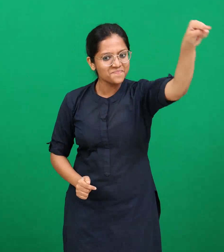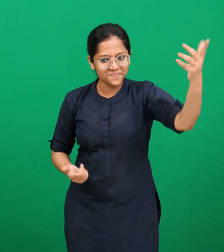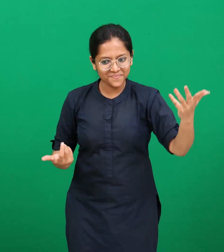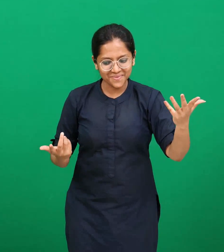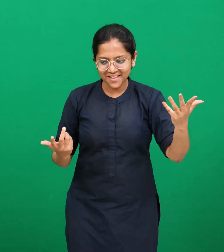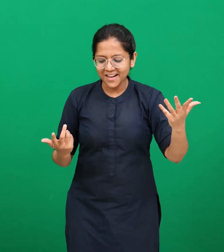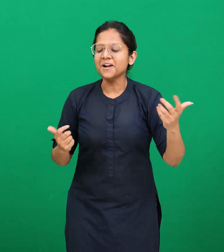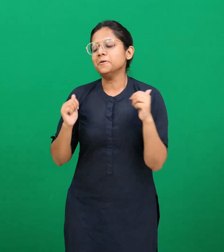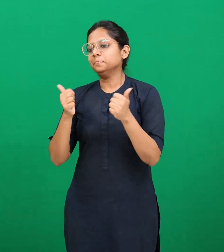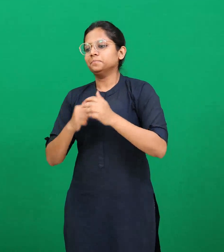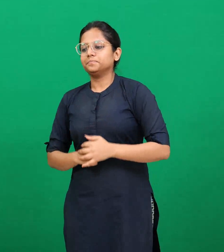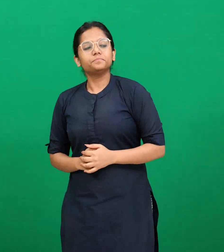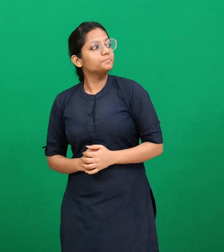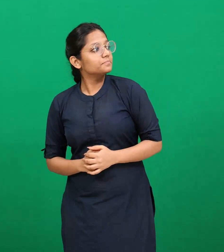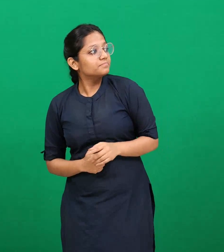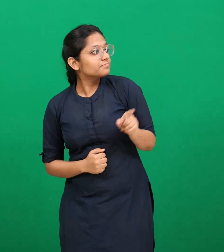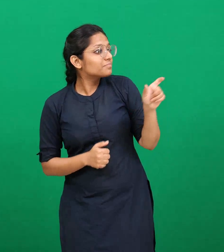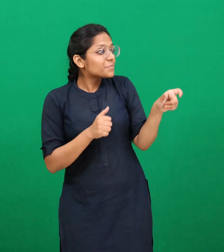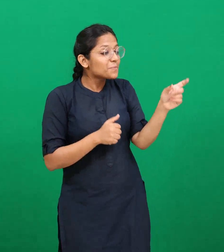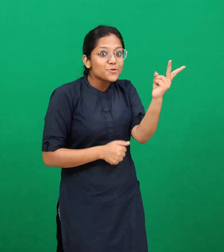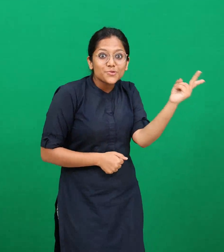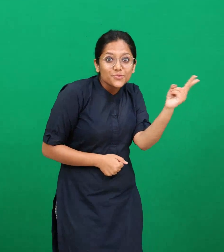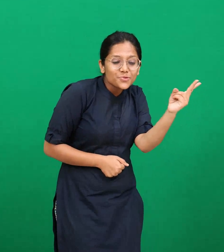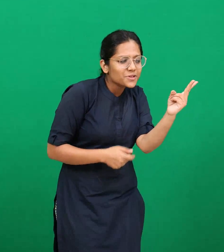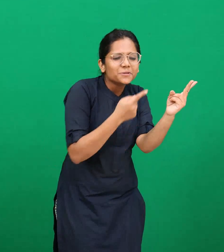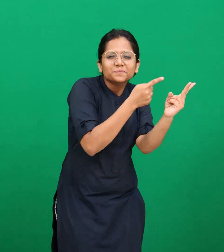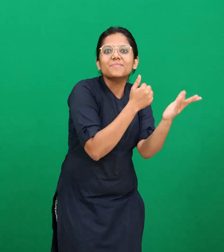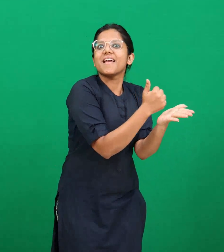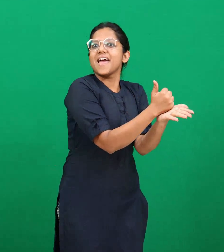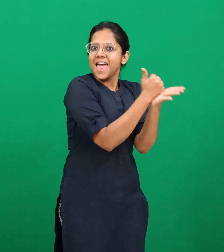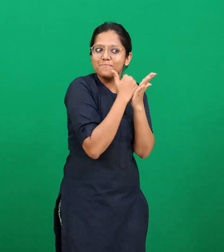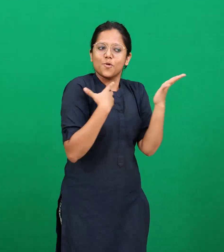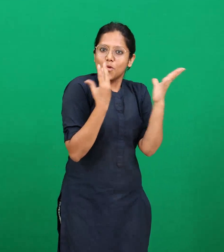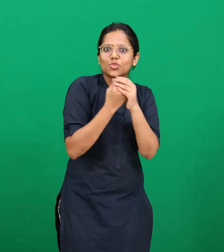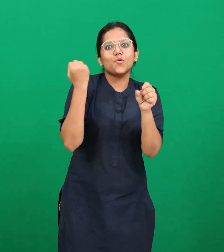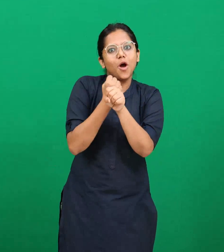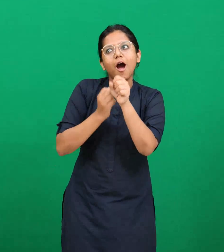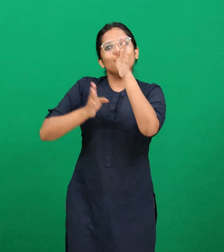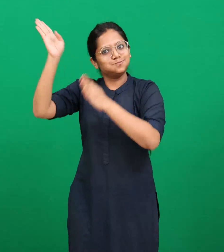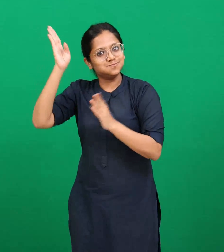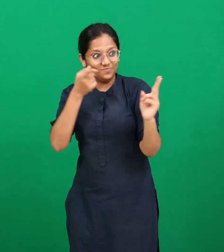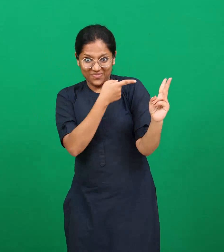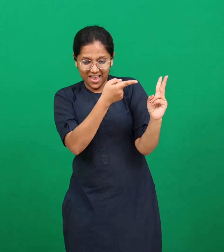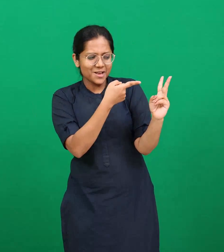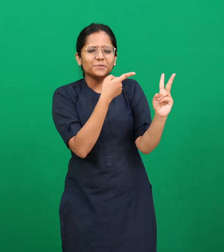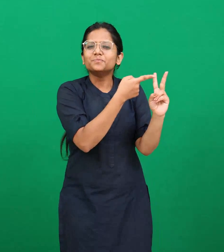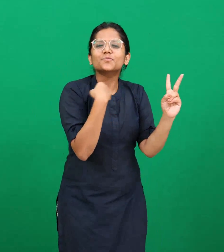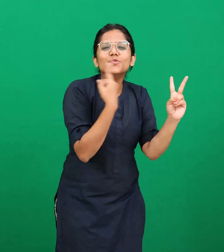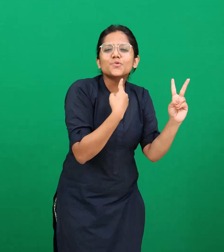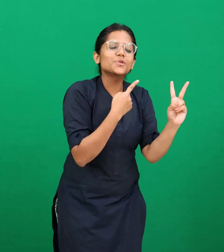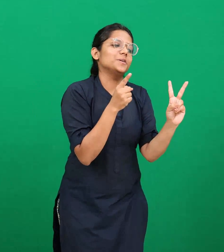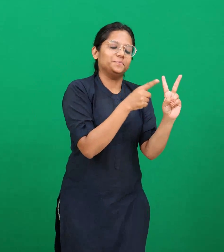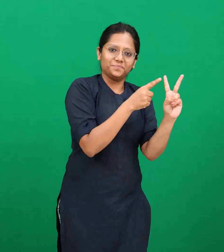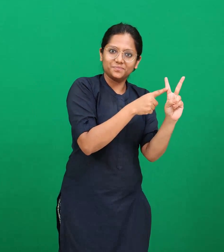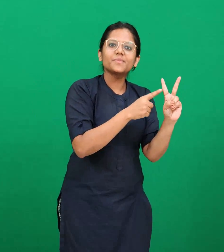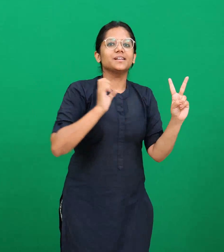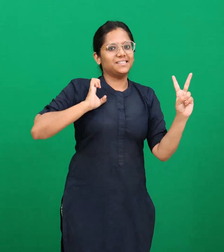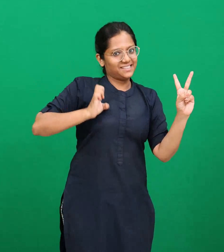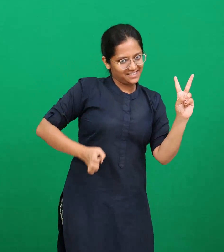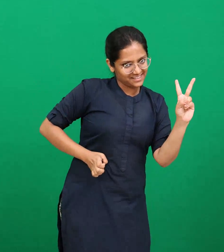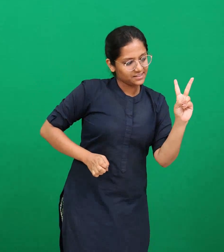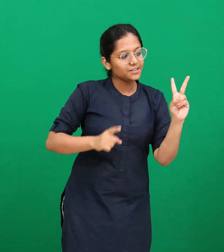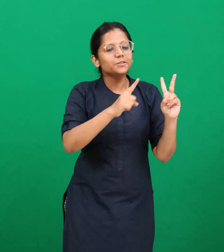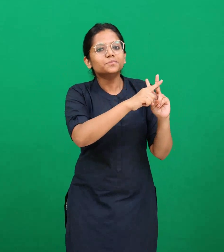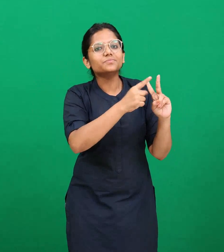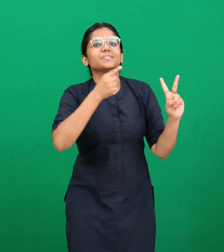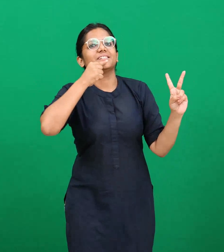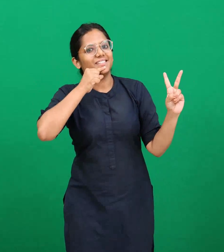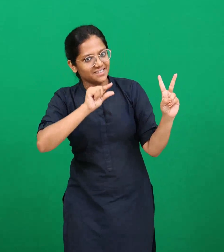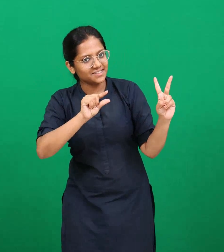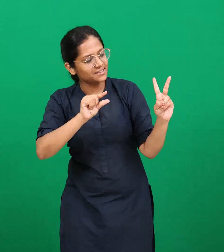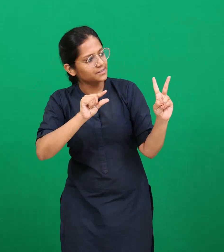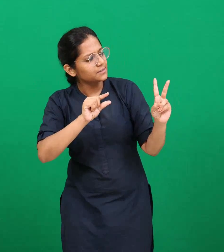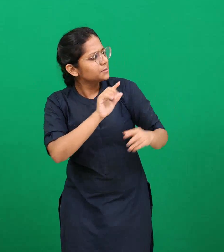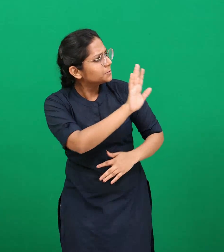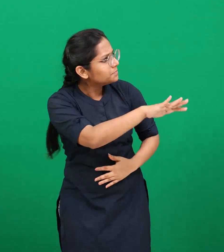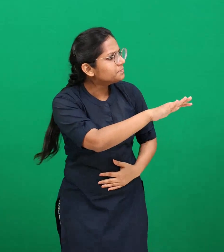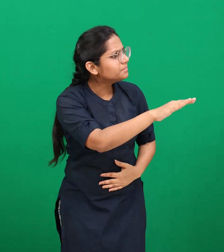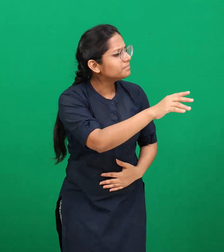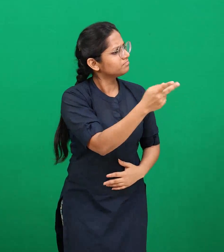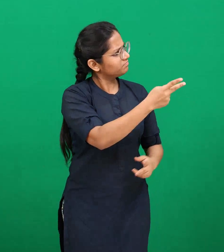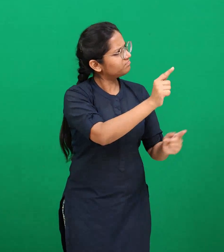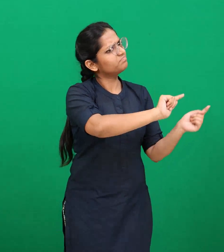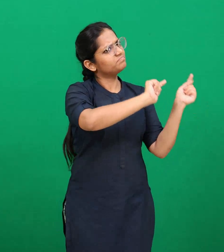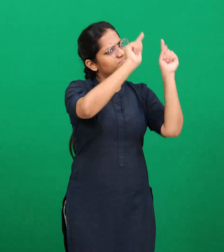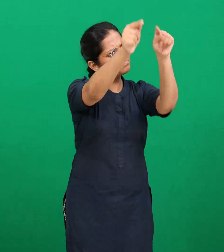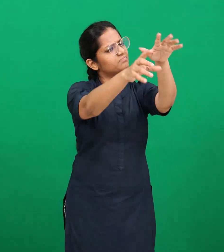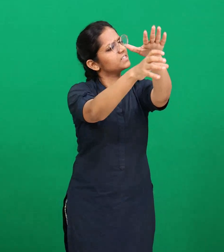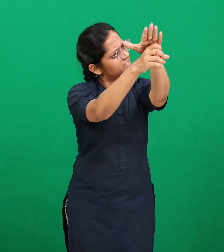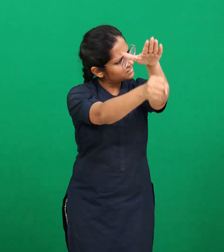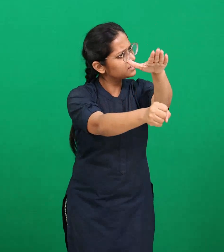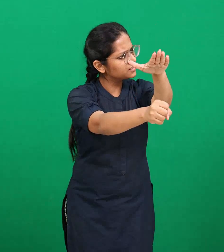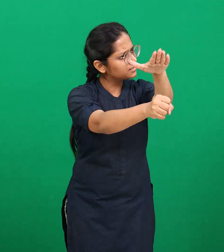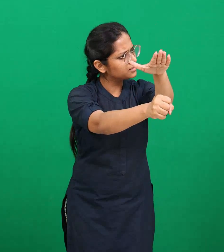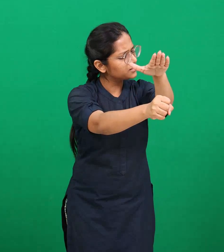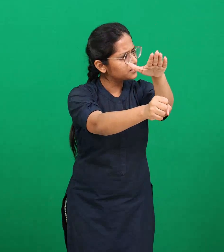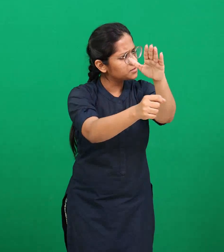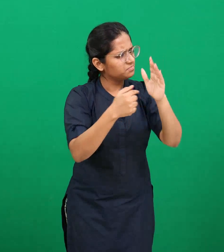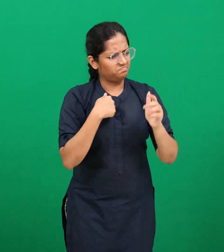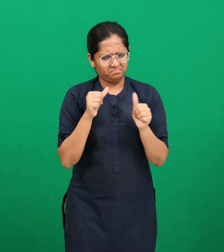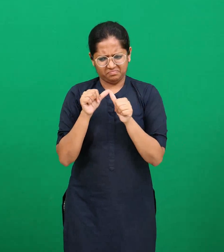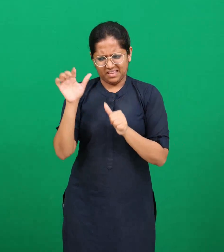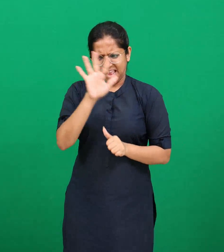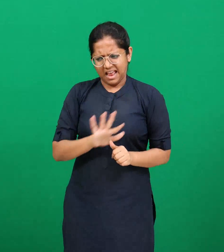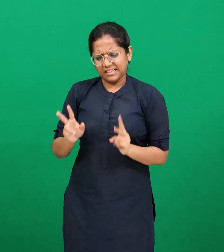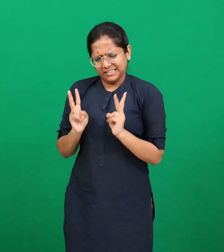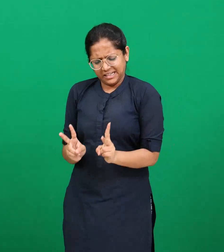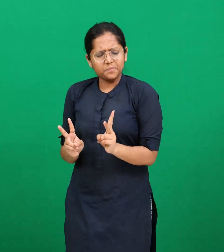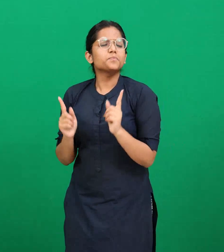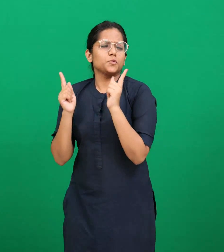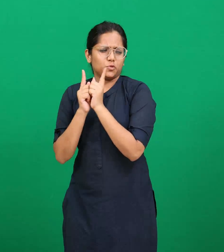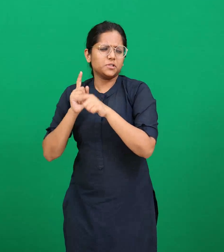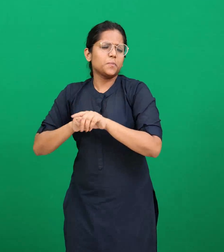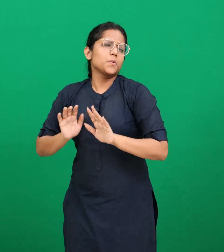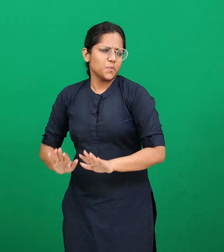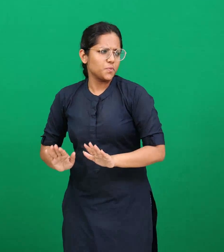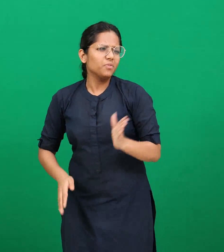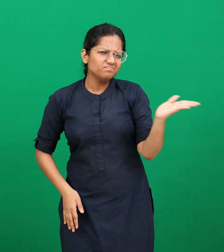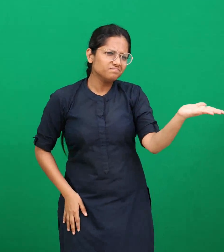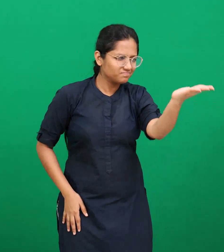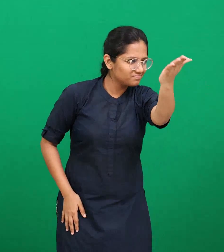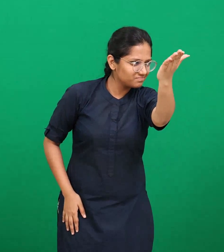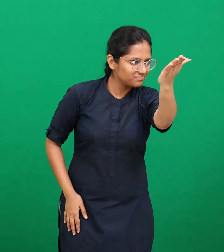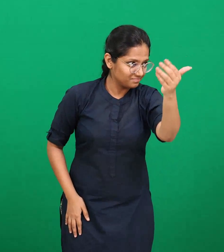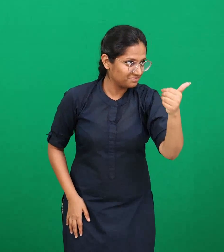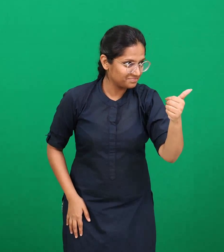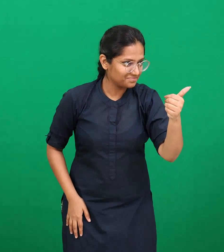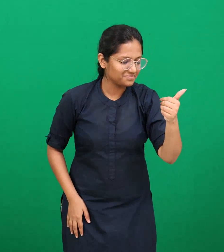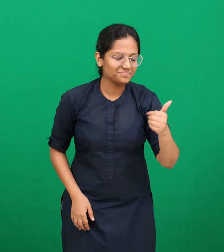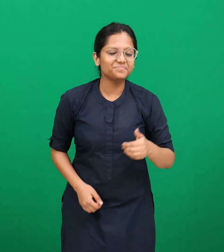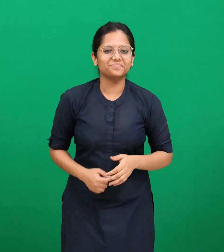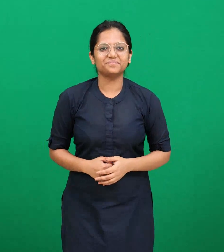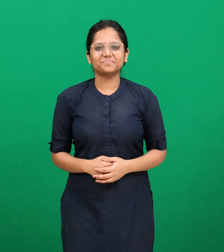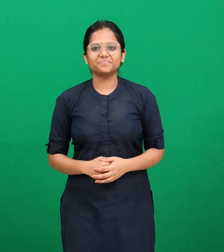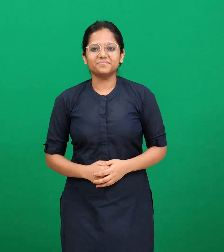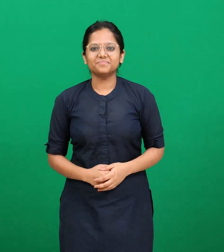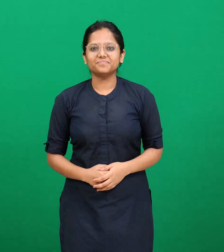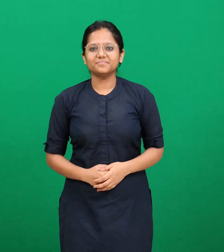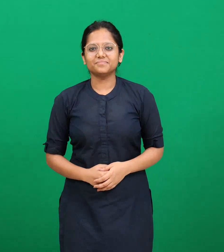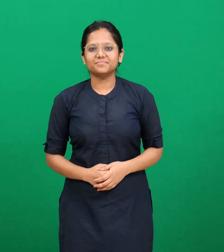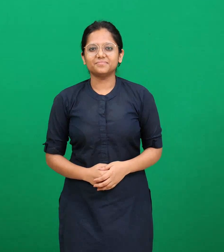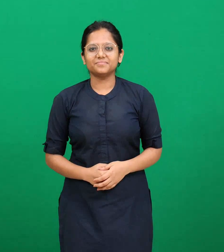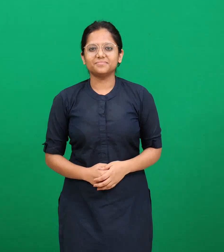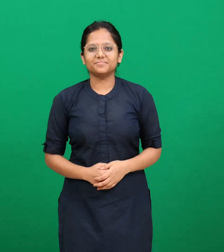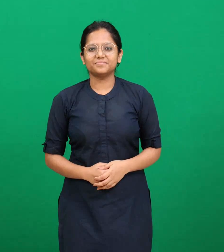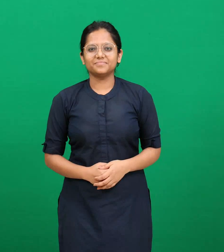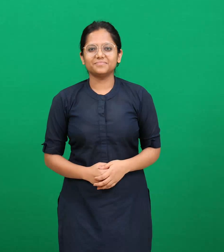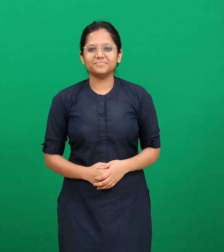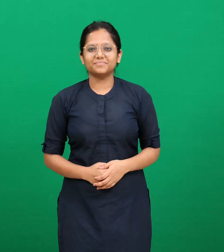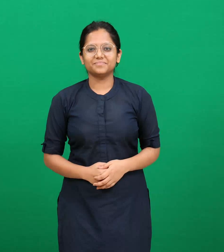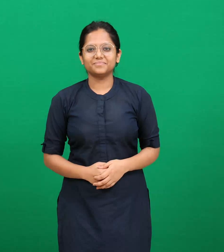He sent two of his helpers, Timothy and Erastus, to Macedonia, while he stayed for a time in the province of Asia.